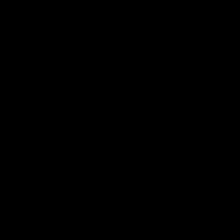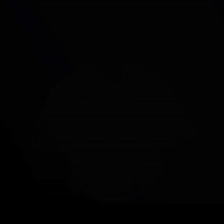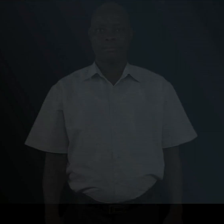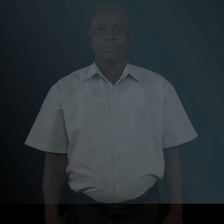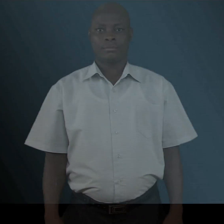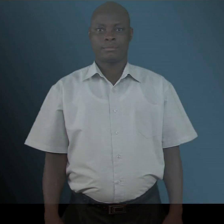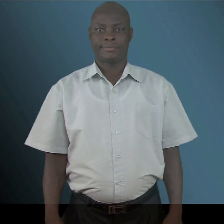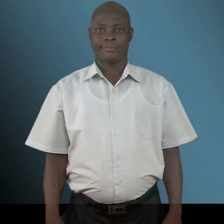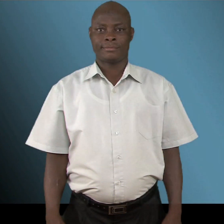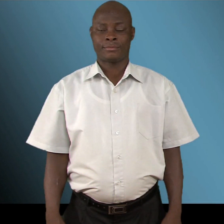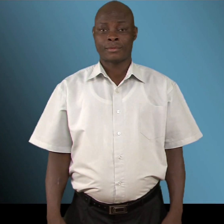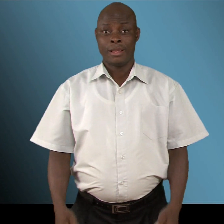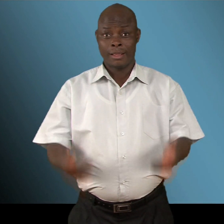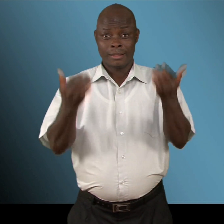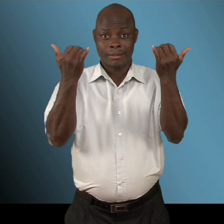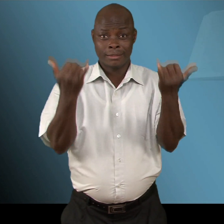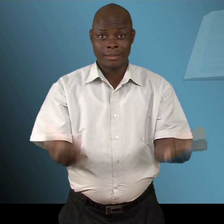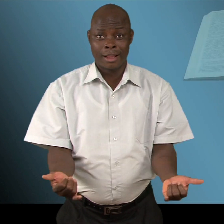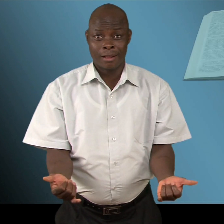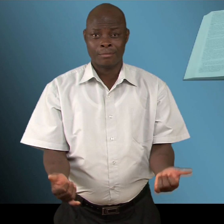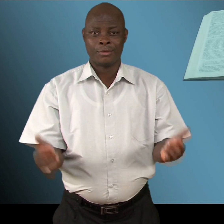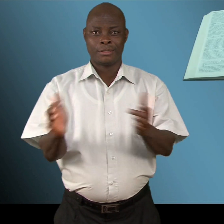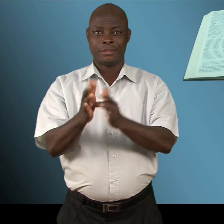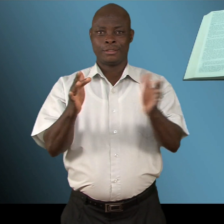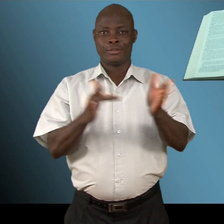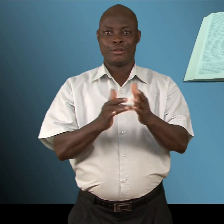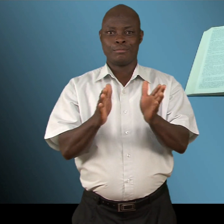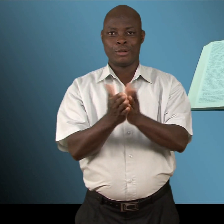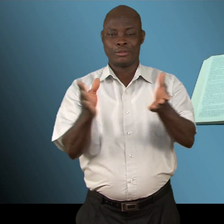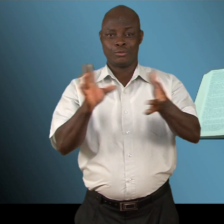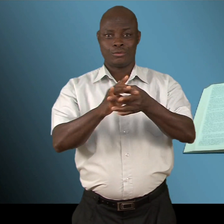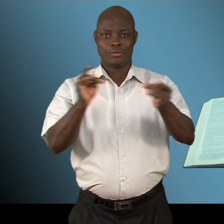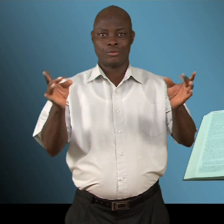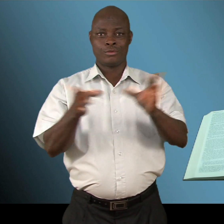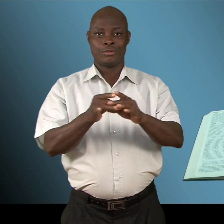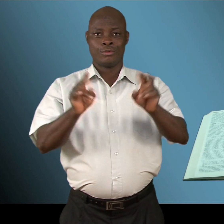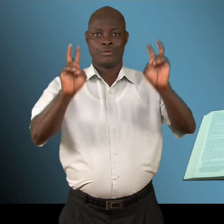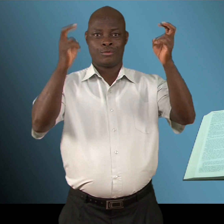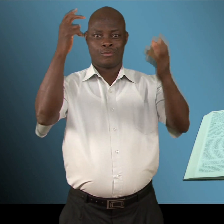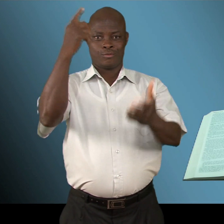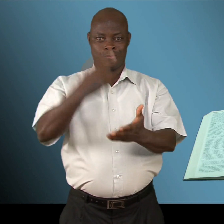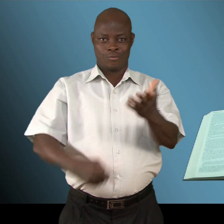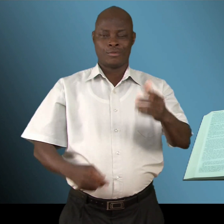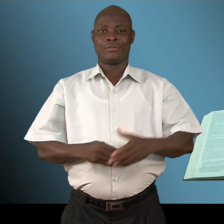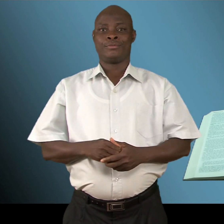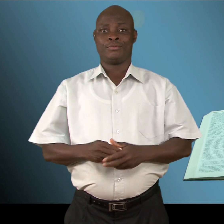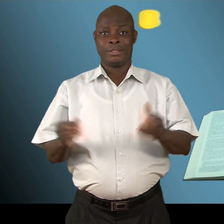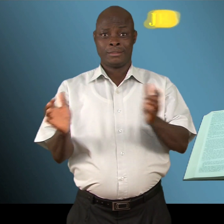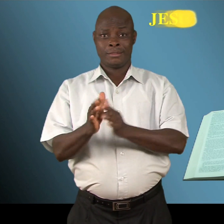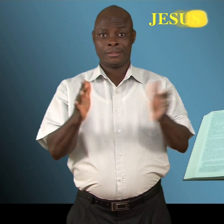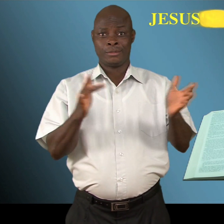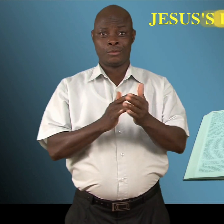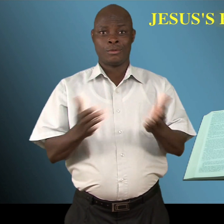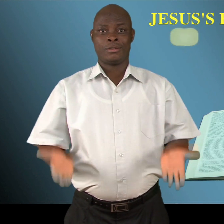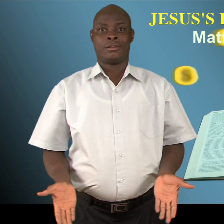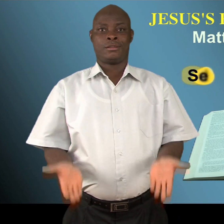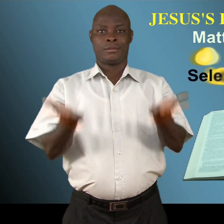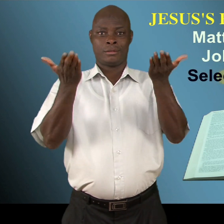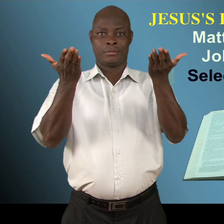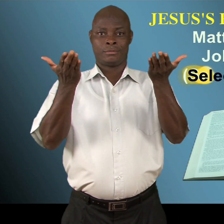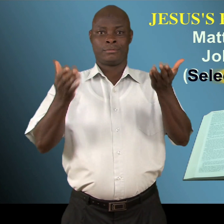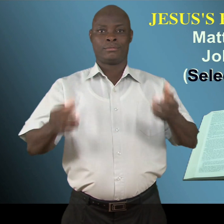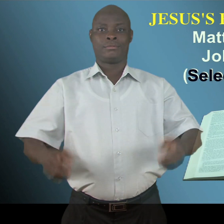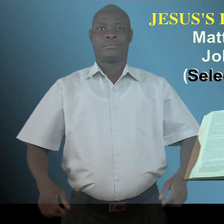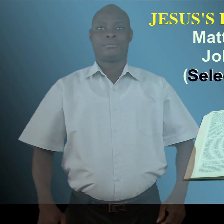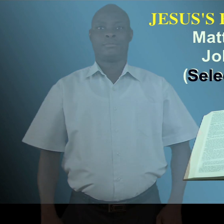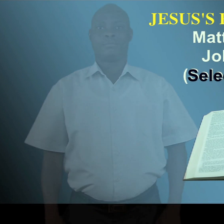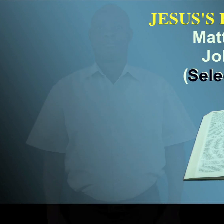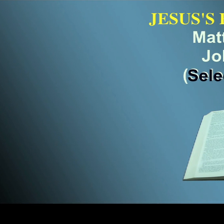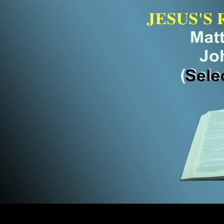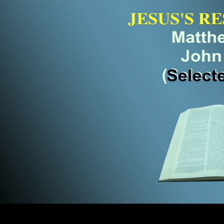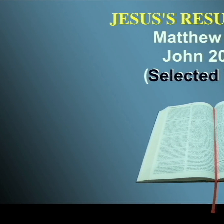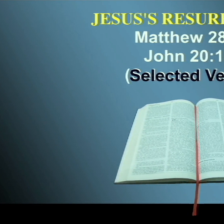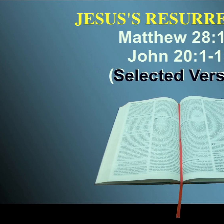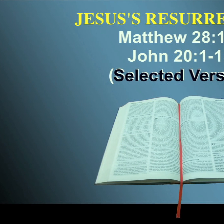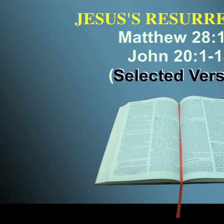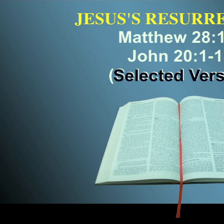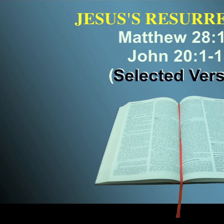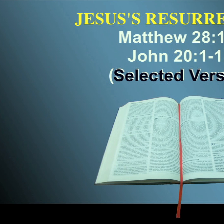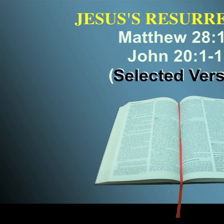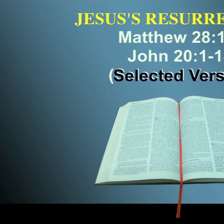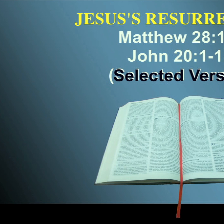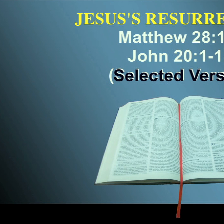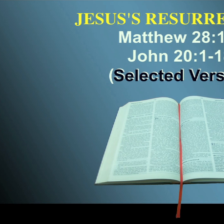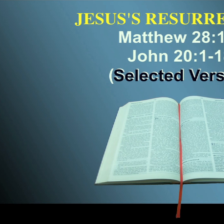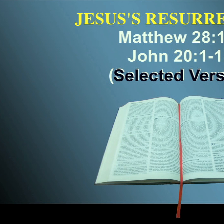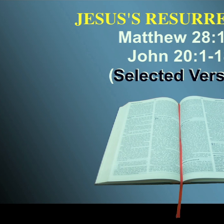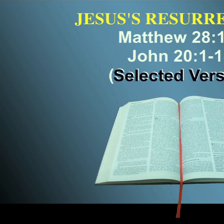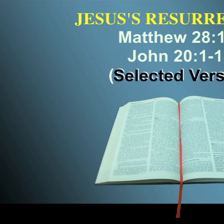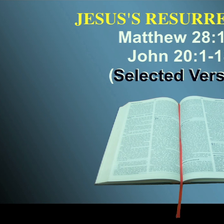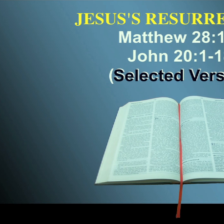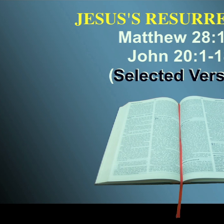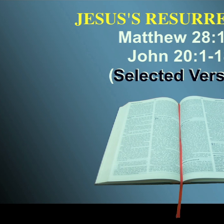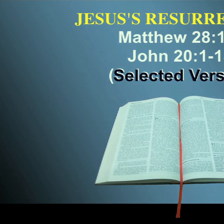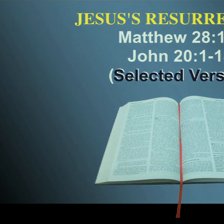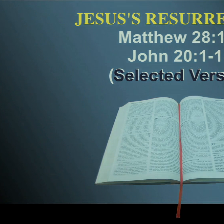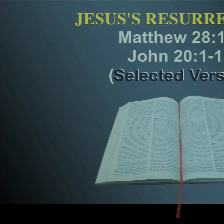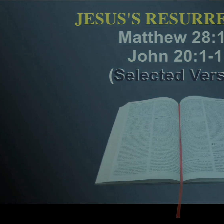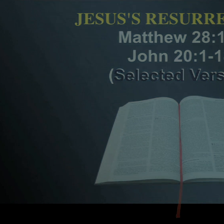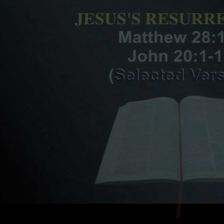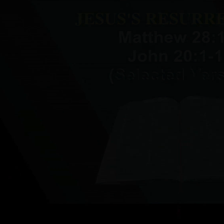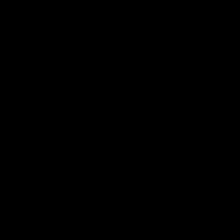Jesus' resurrection